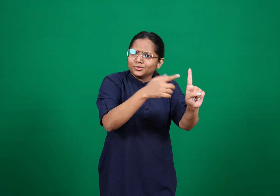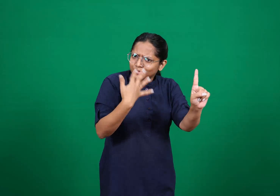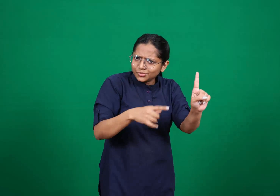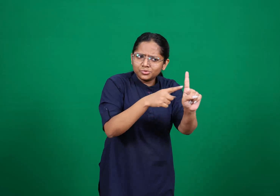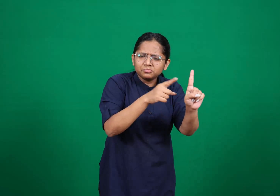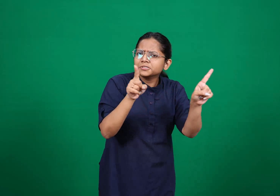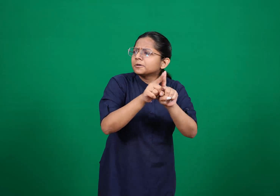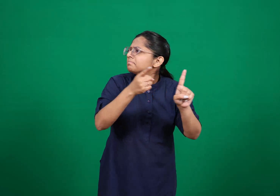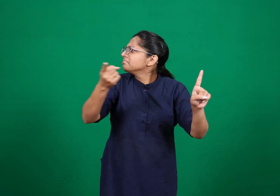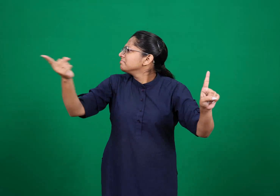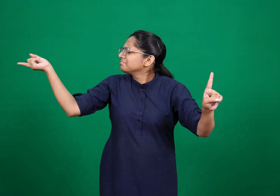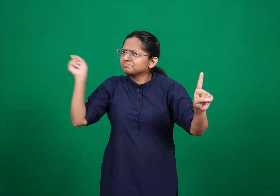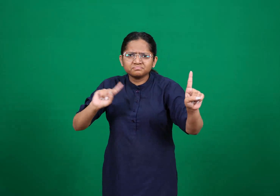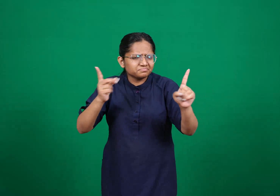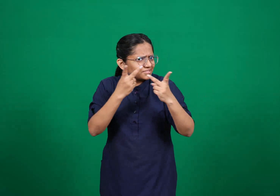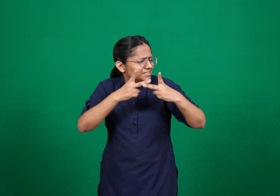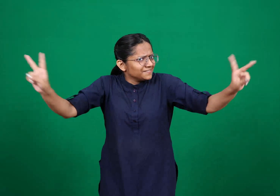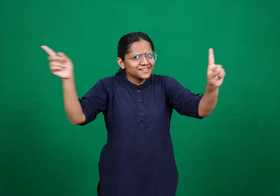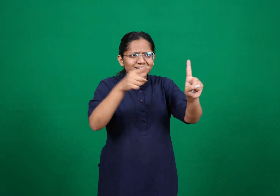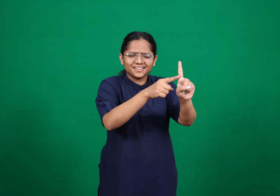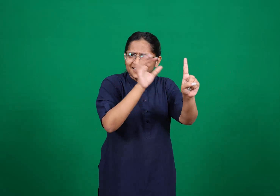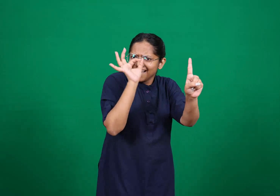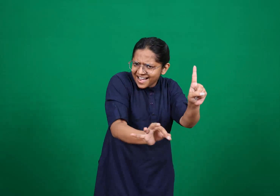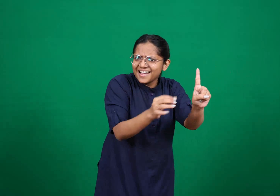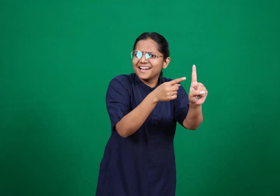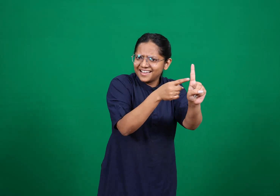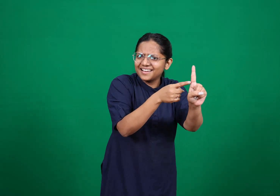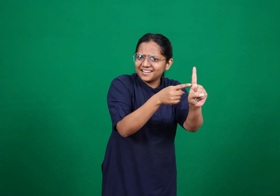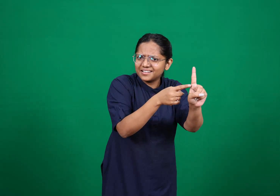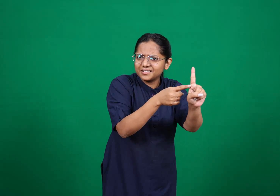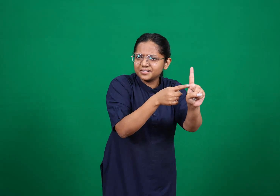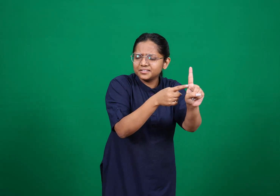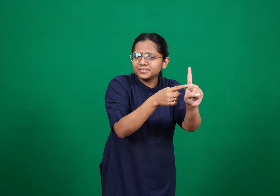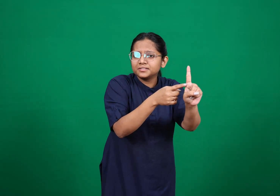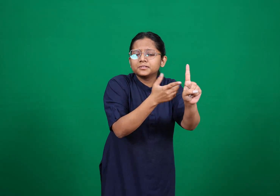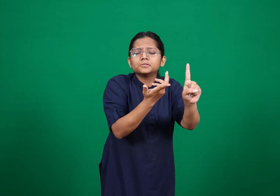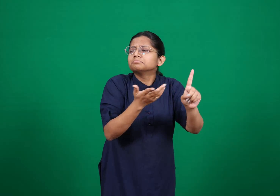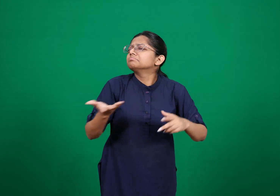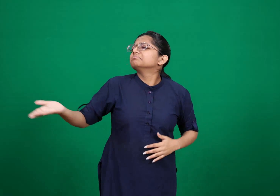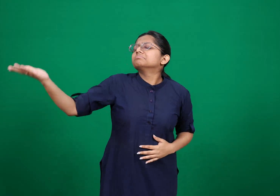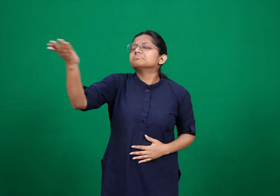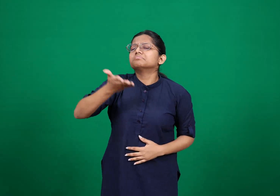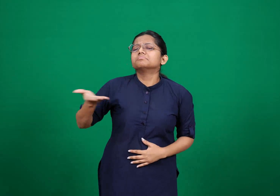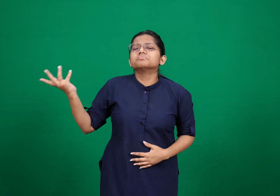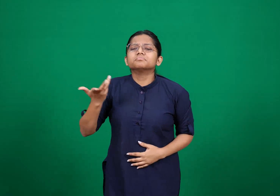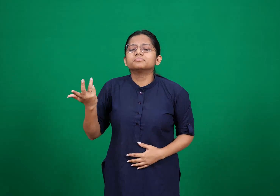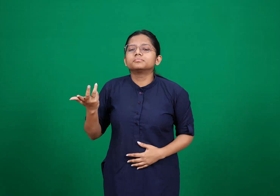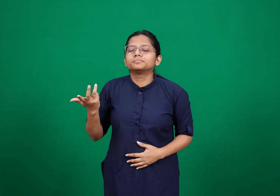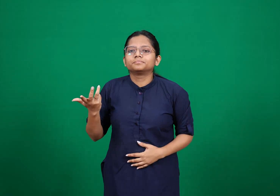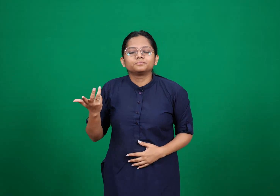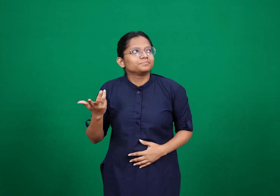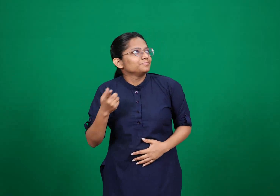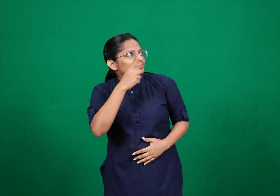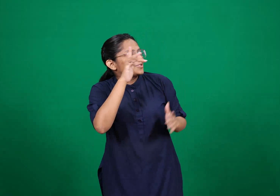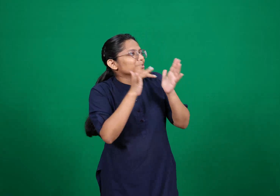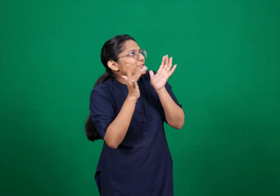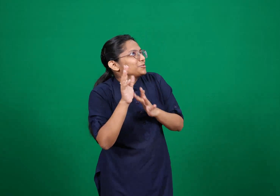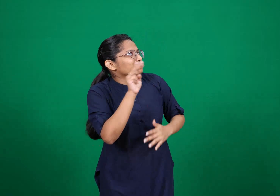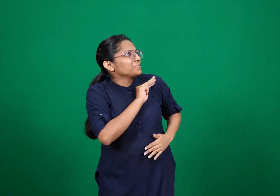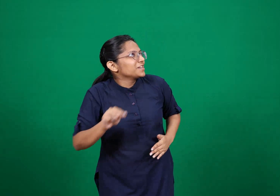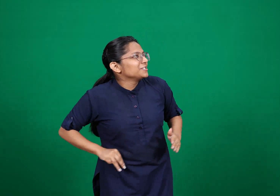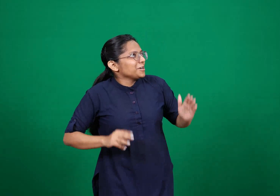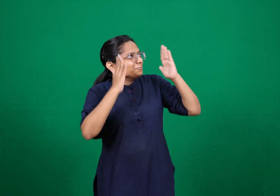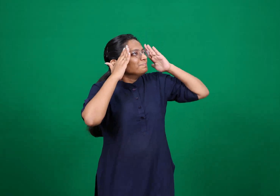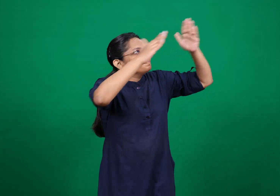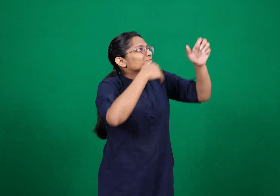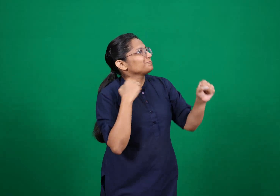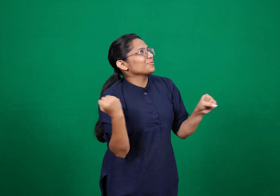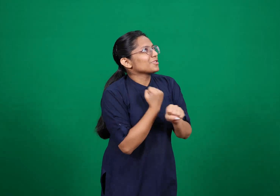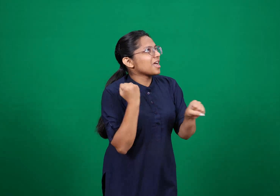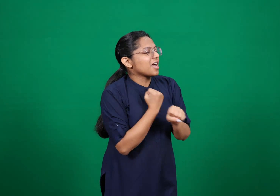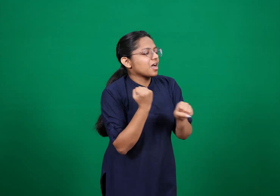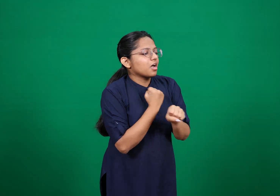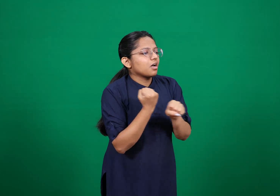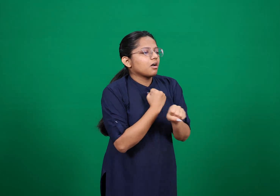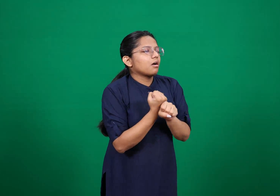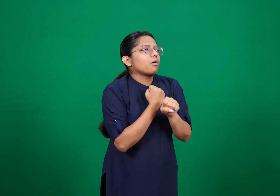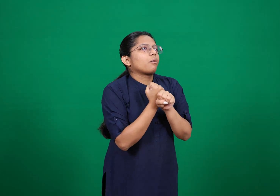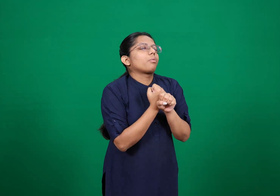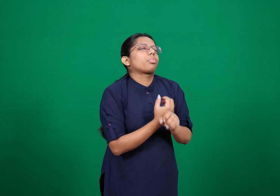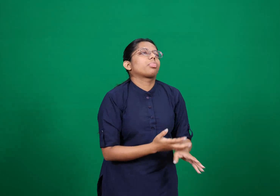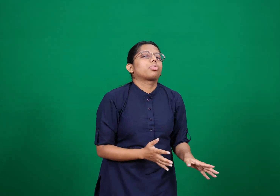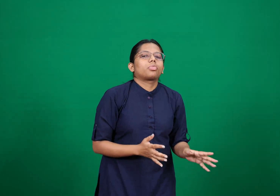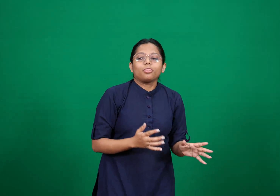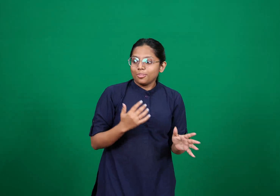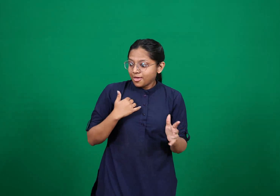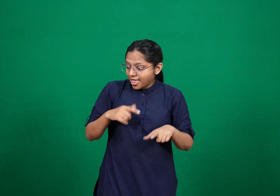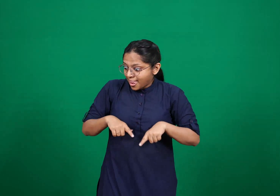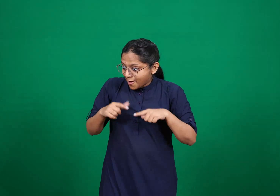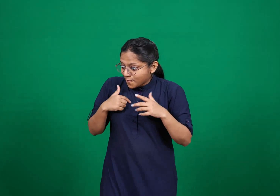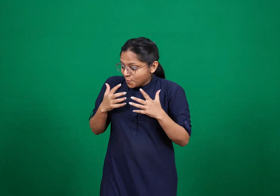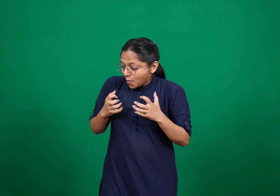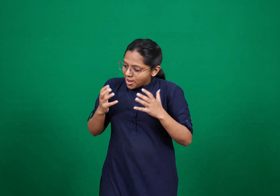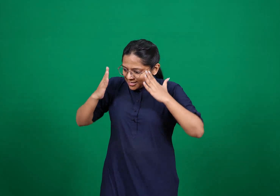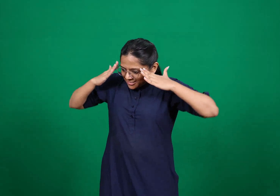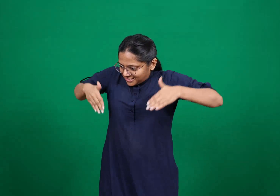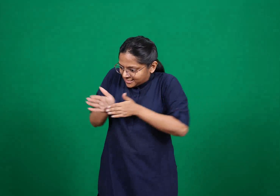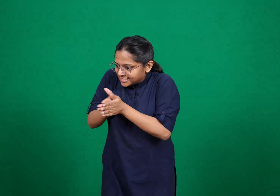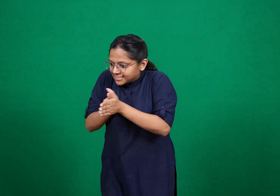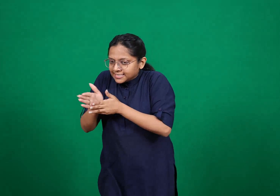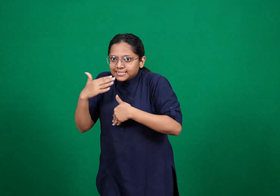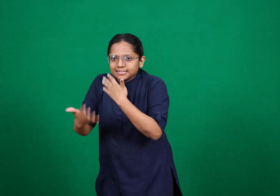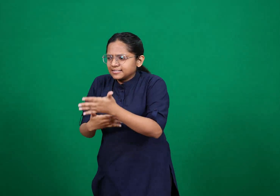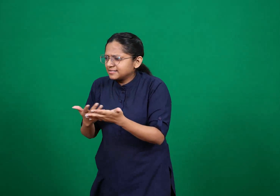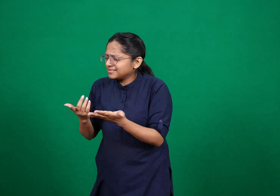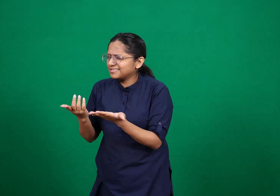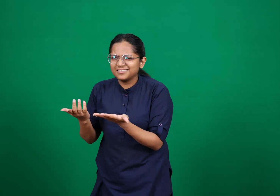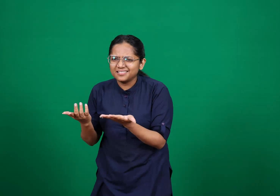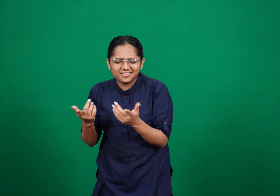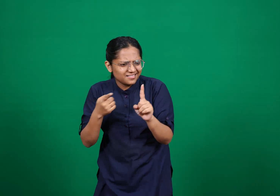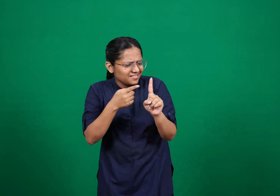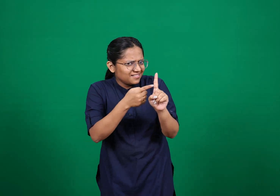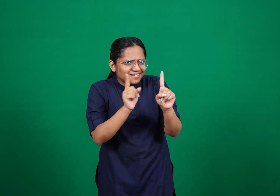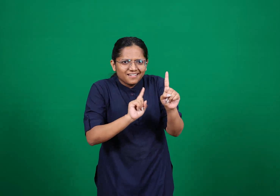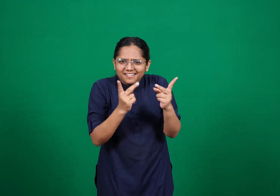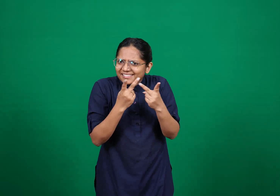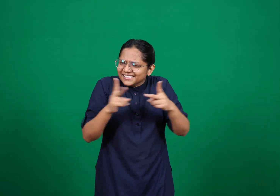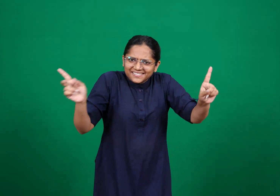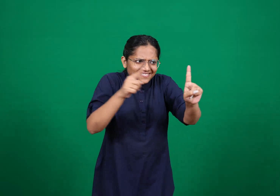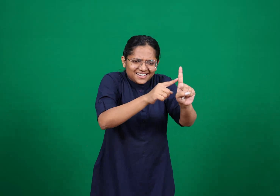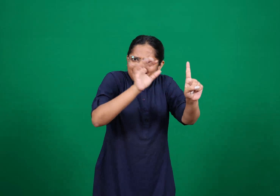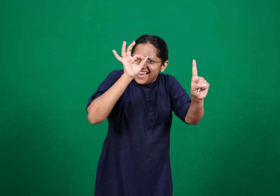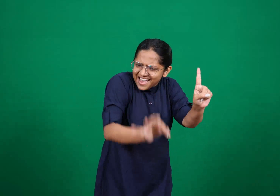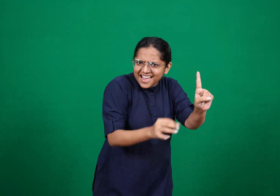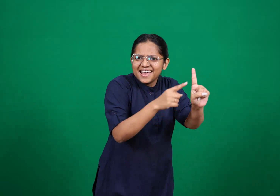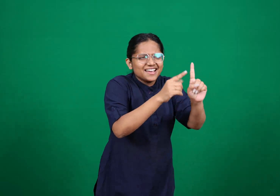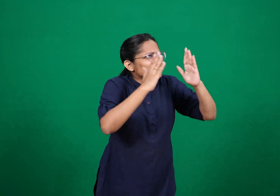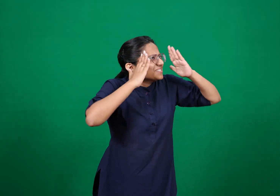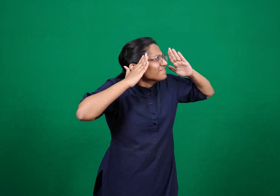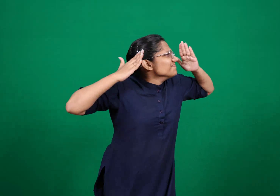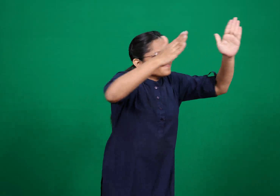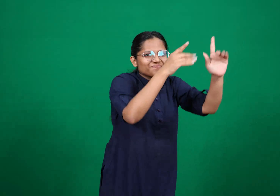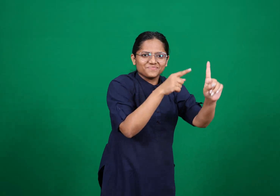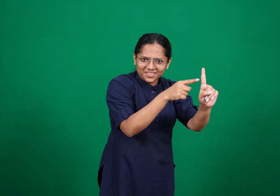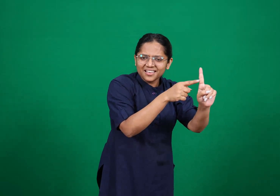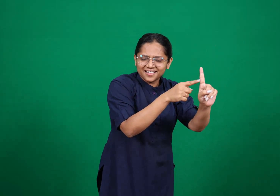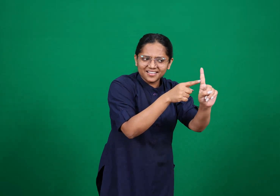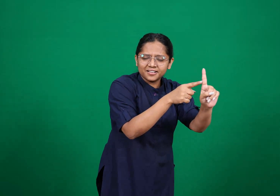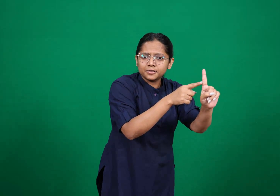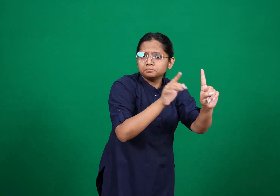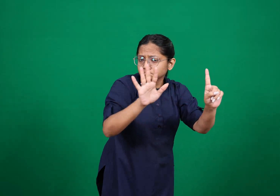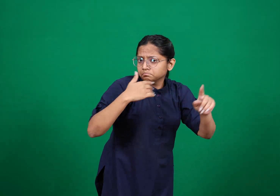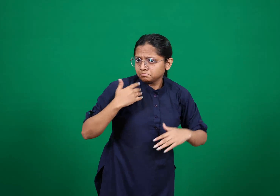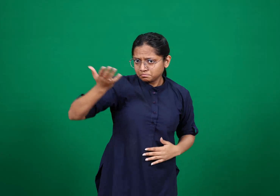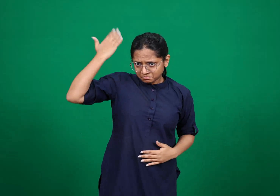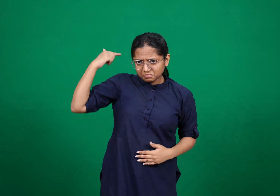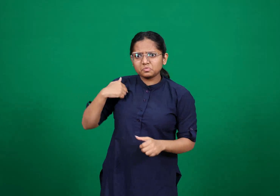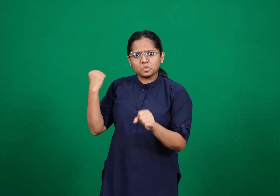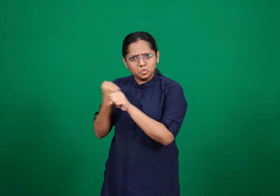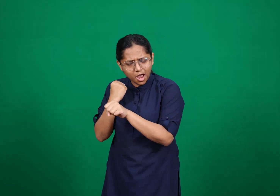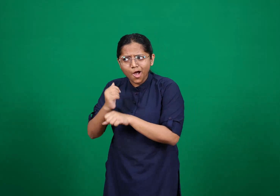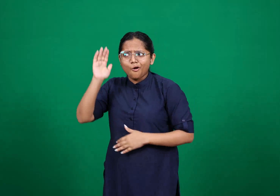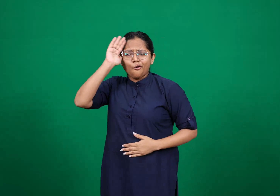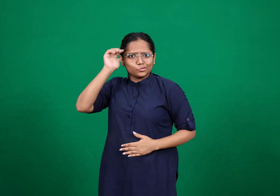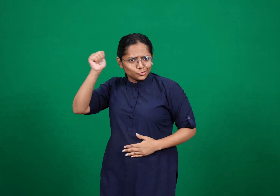For all the others look after their own interests, not those of Jesus Christ.